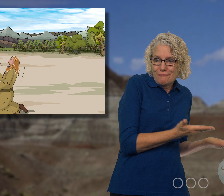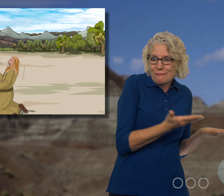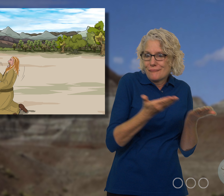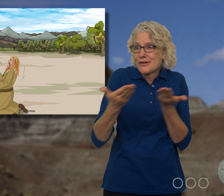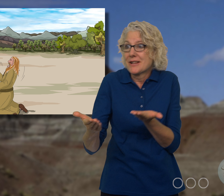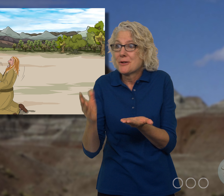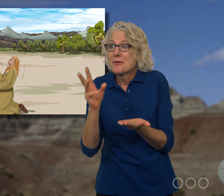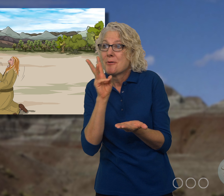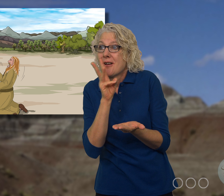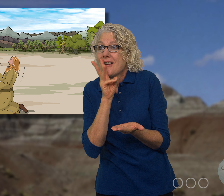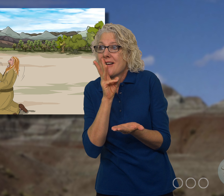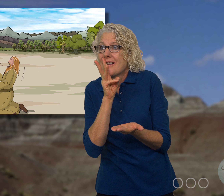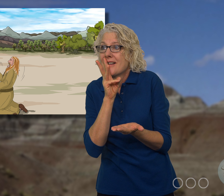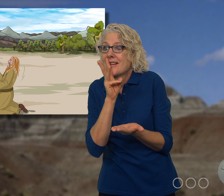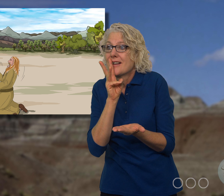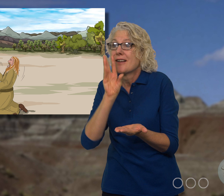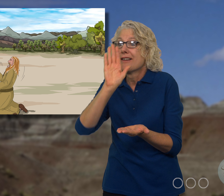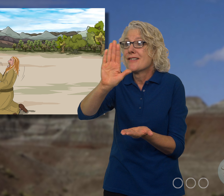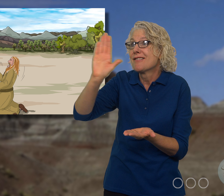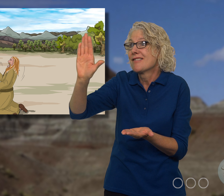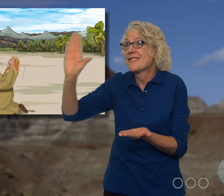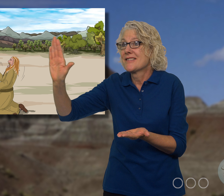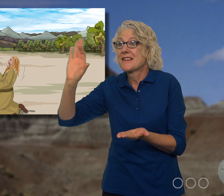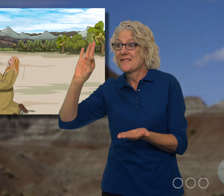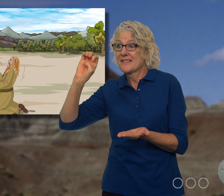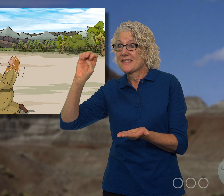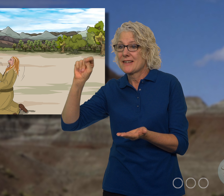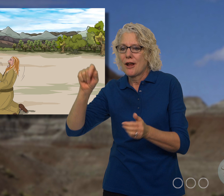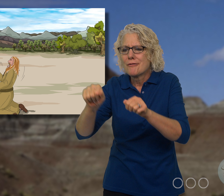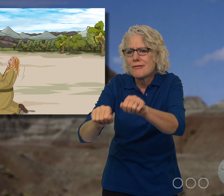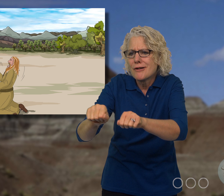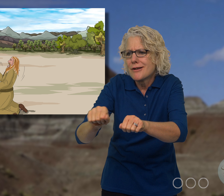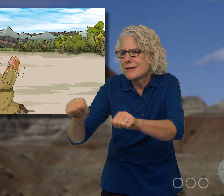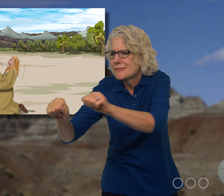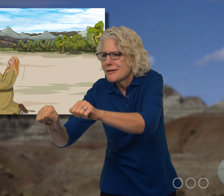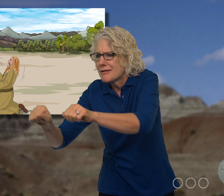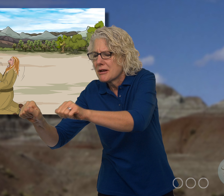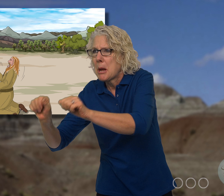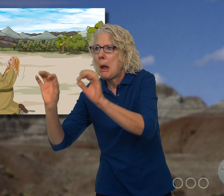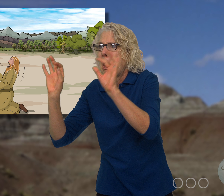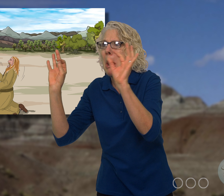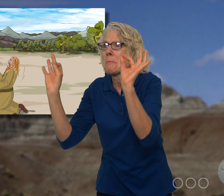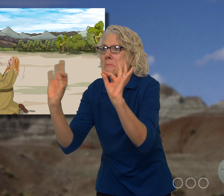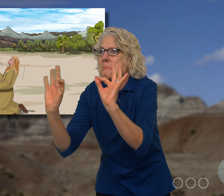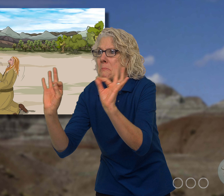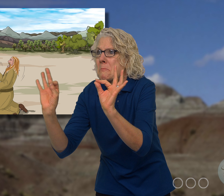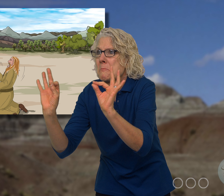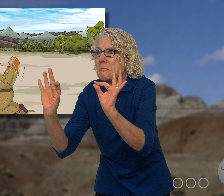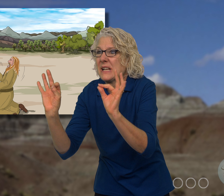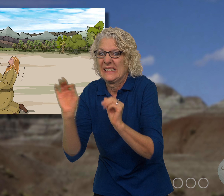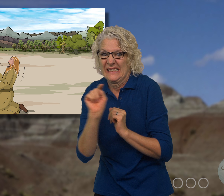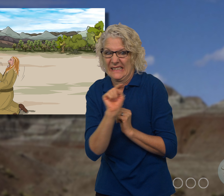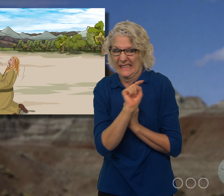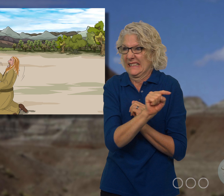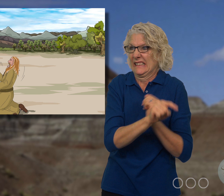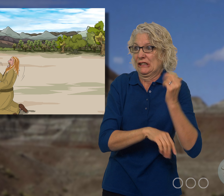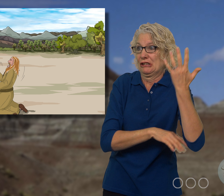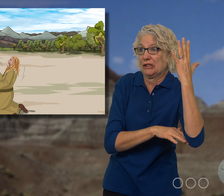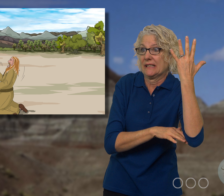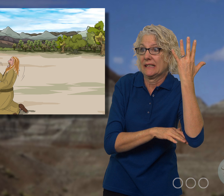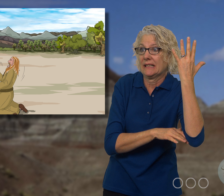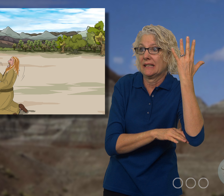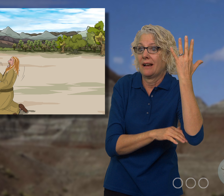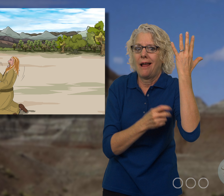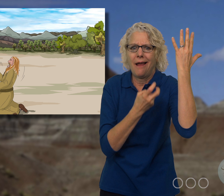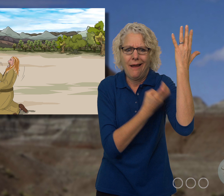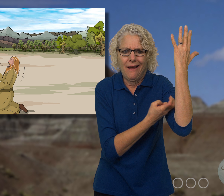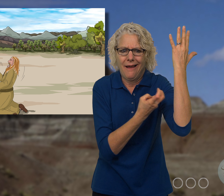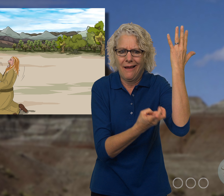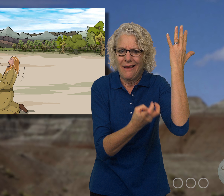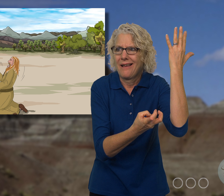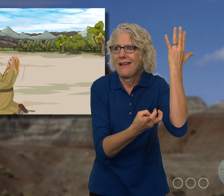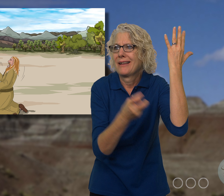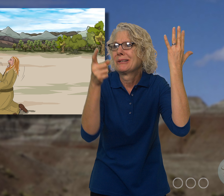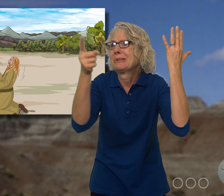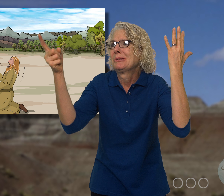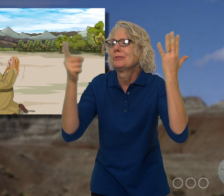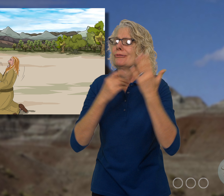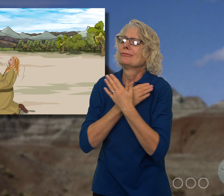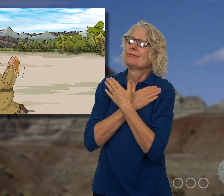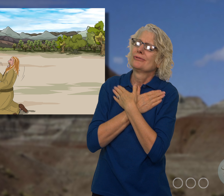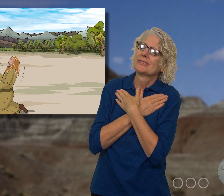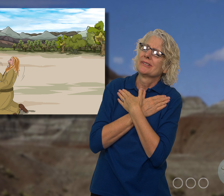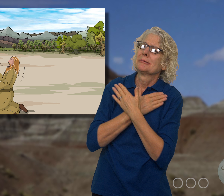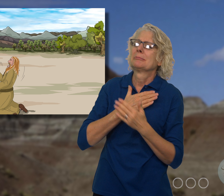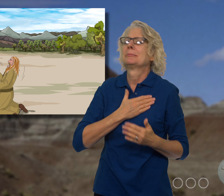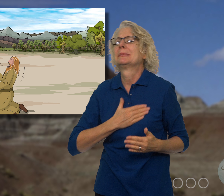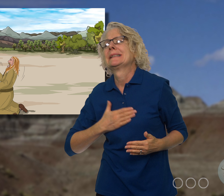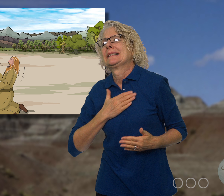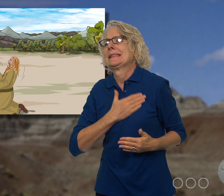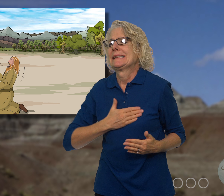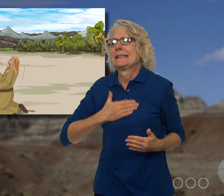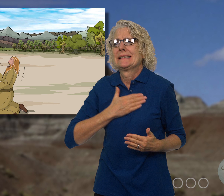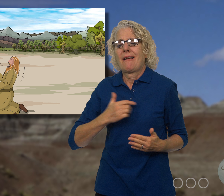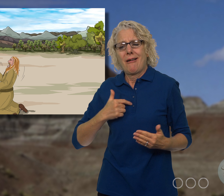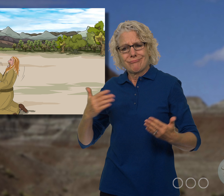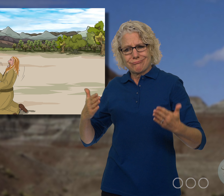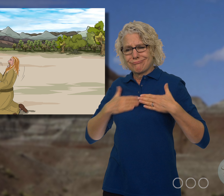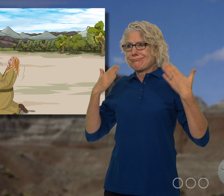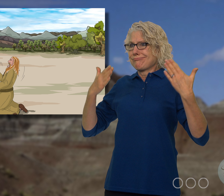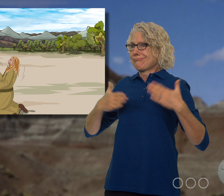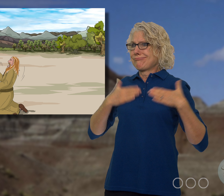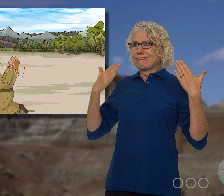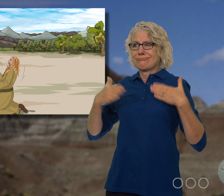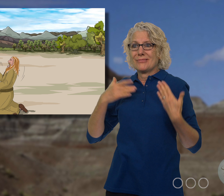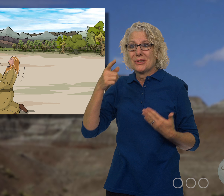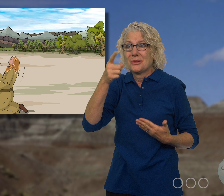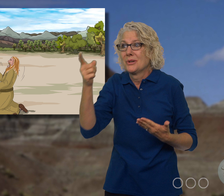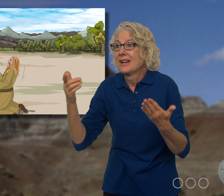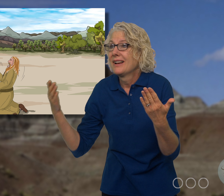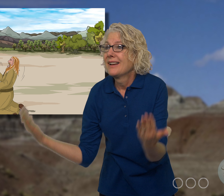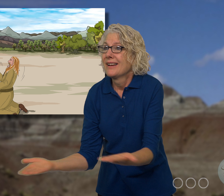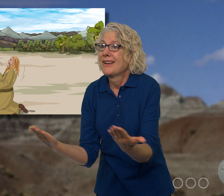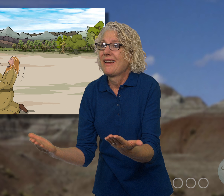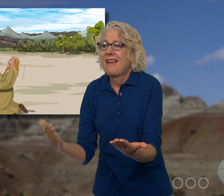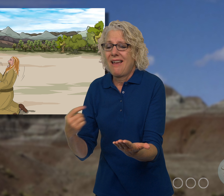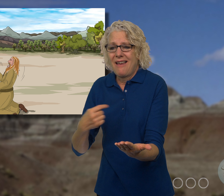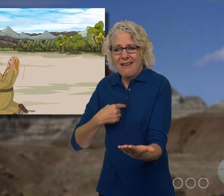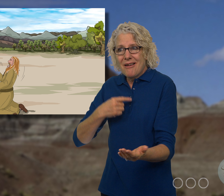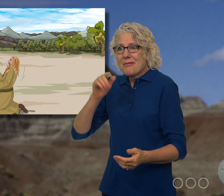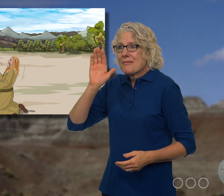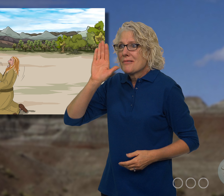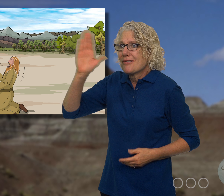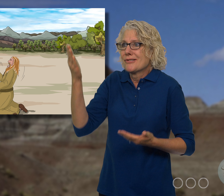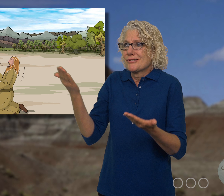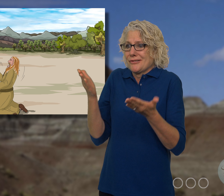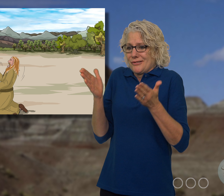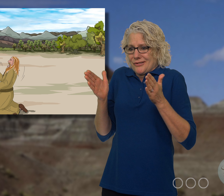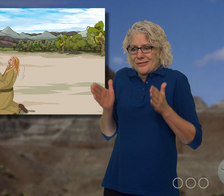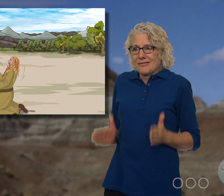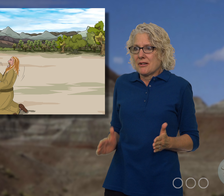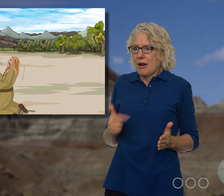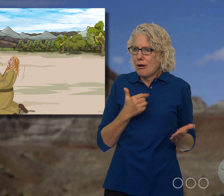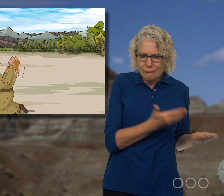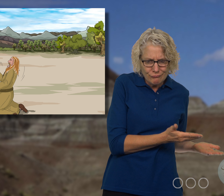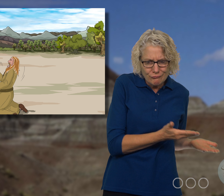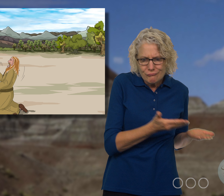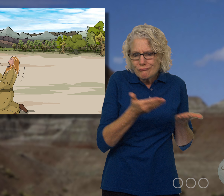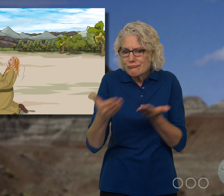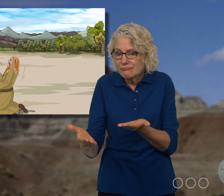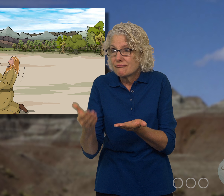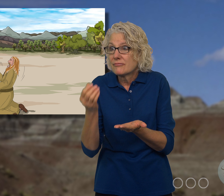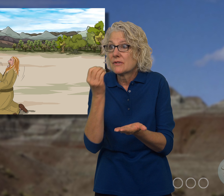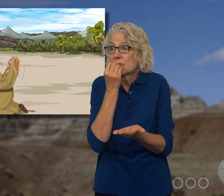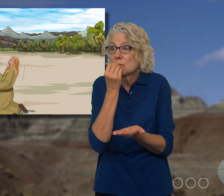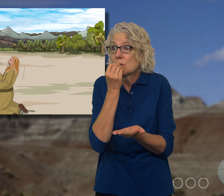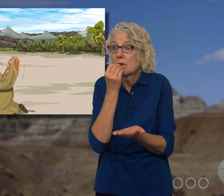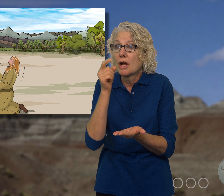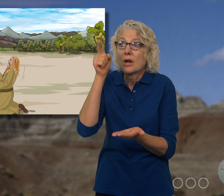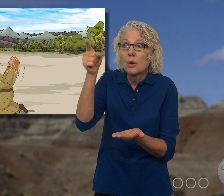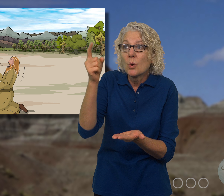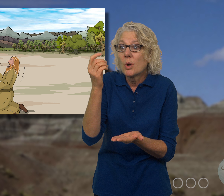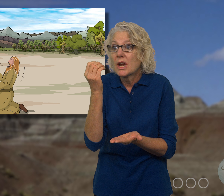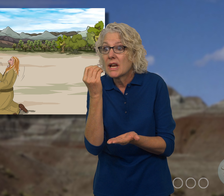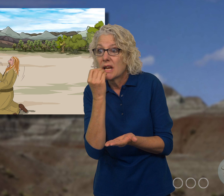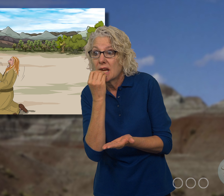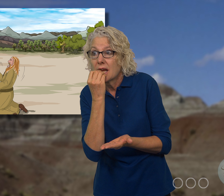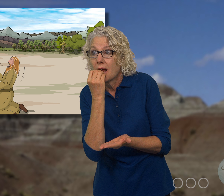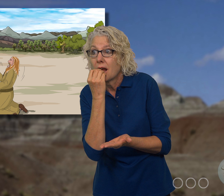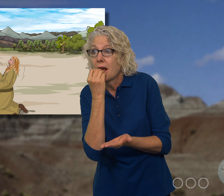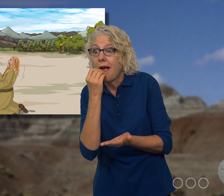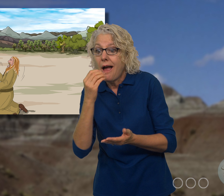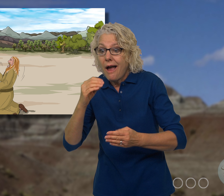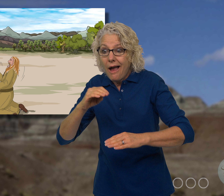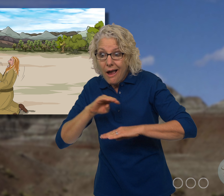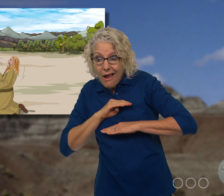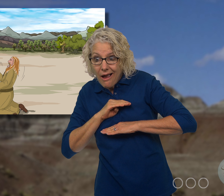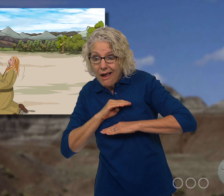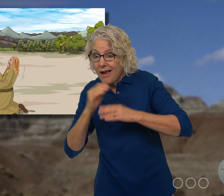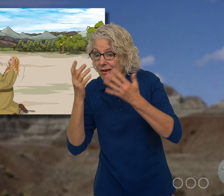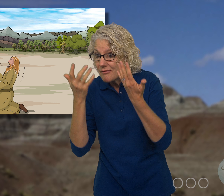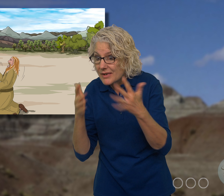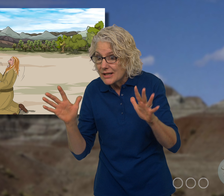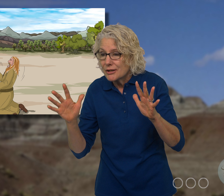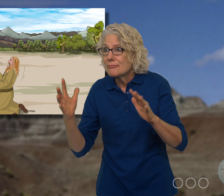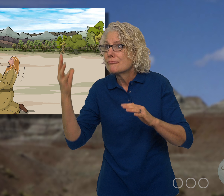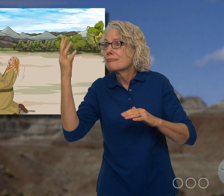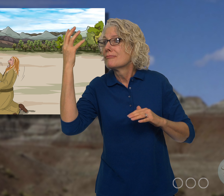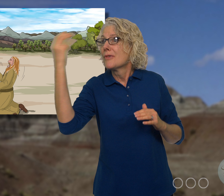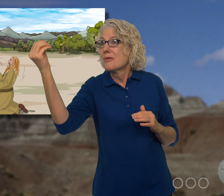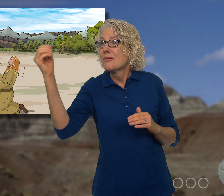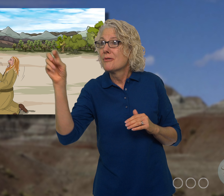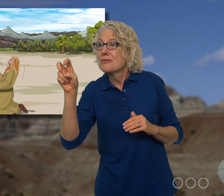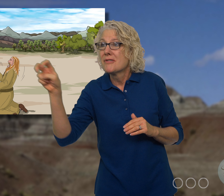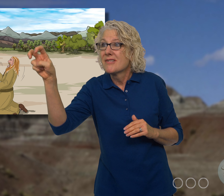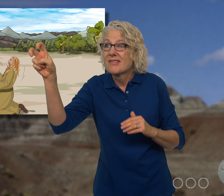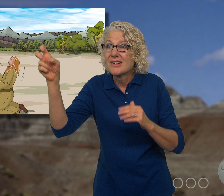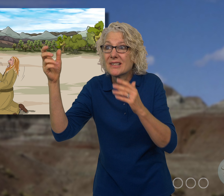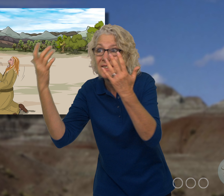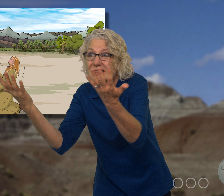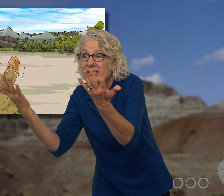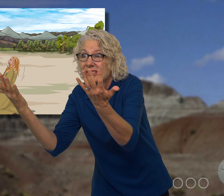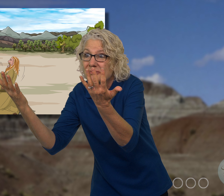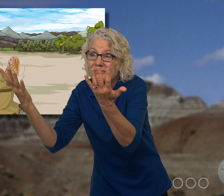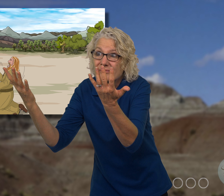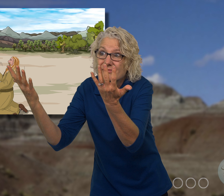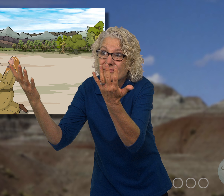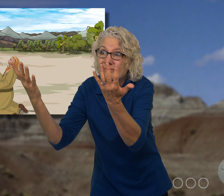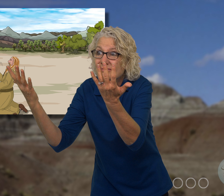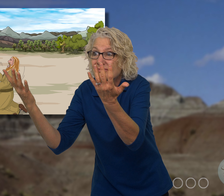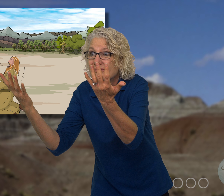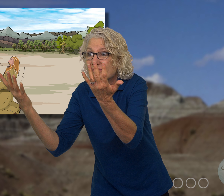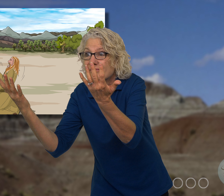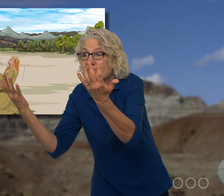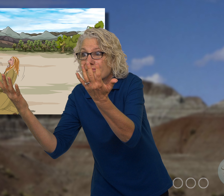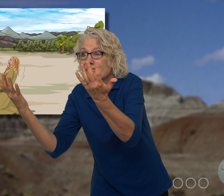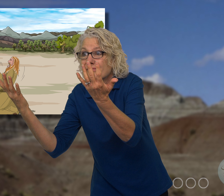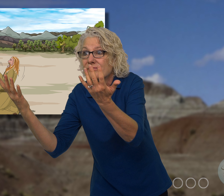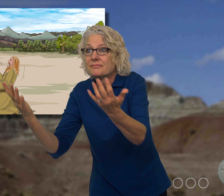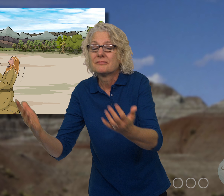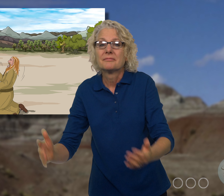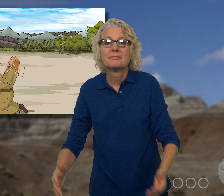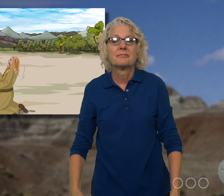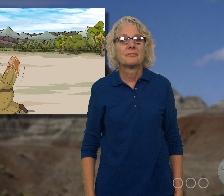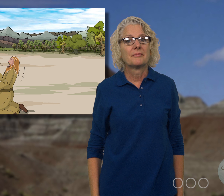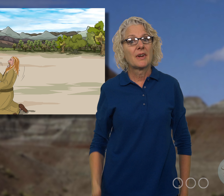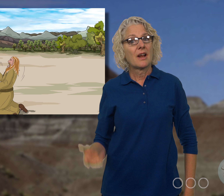Let a little water be brought, that you may wash your feet and rest yourselves under the tree.